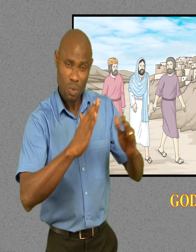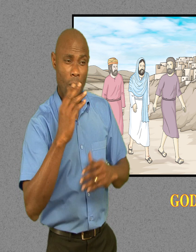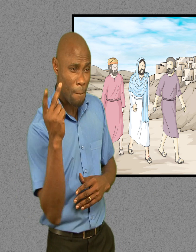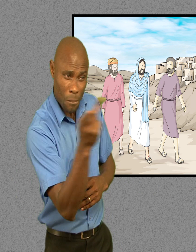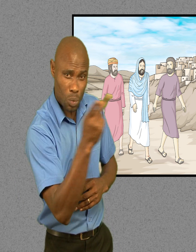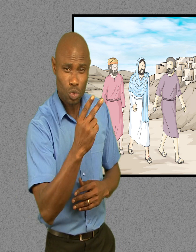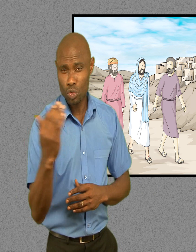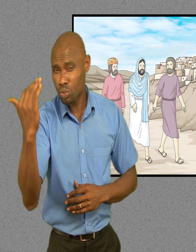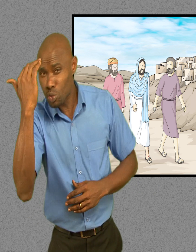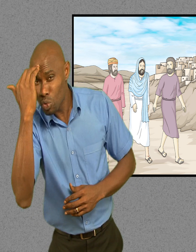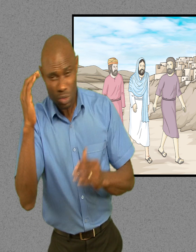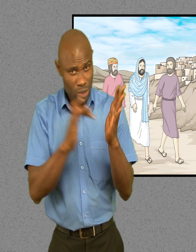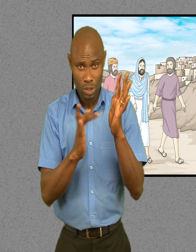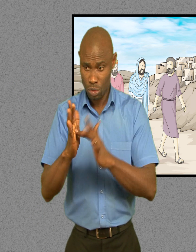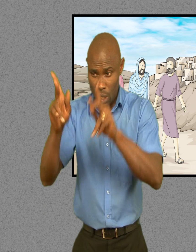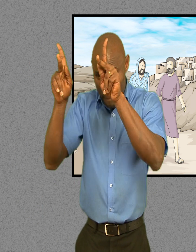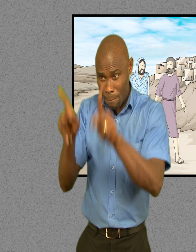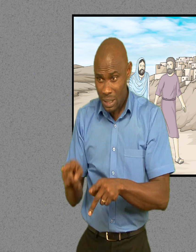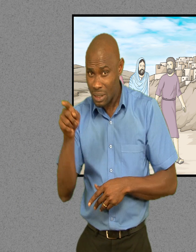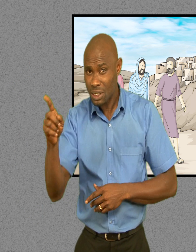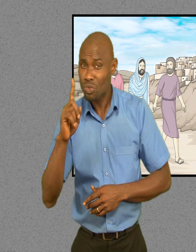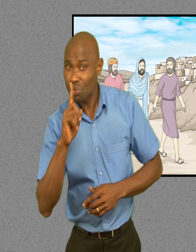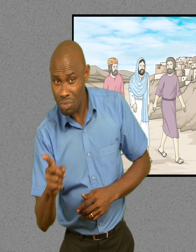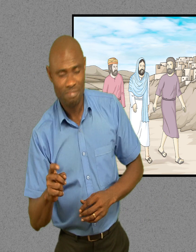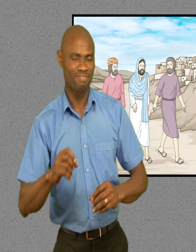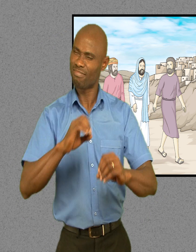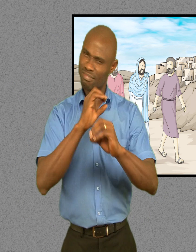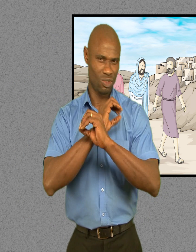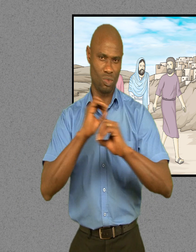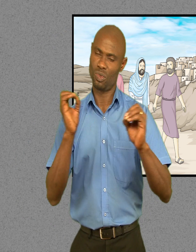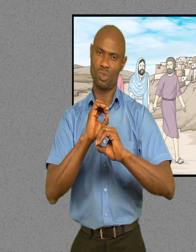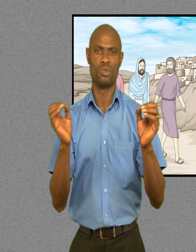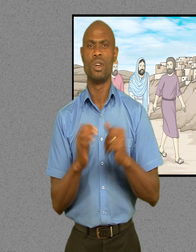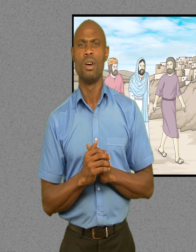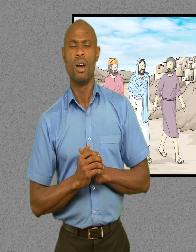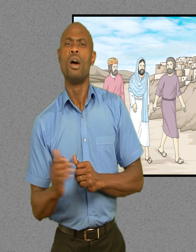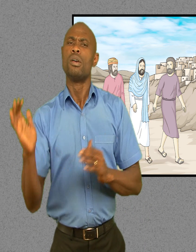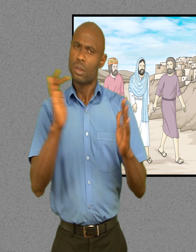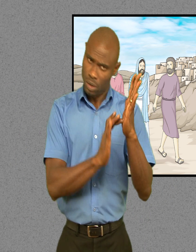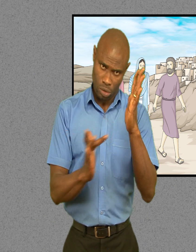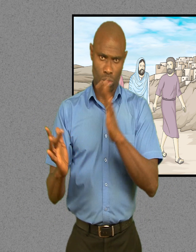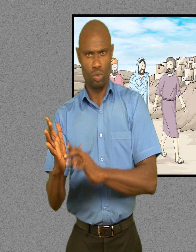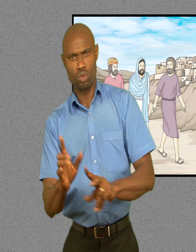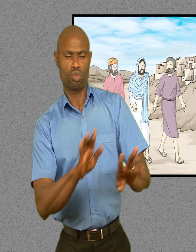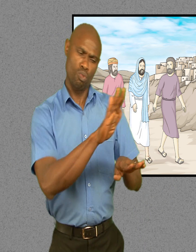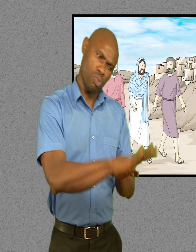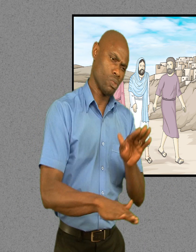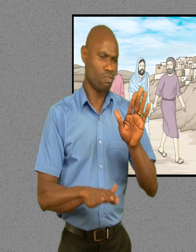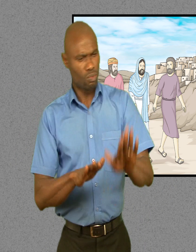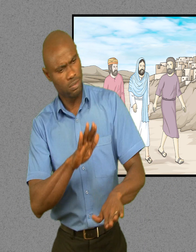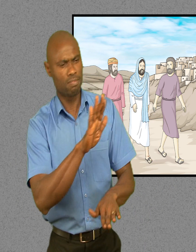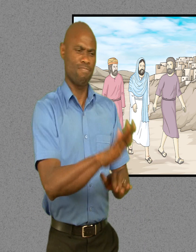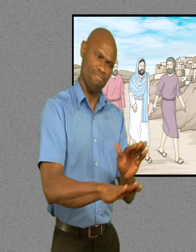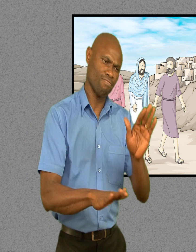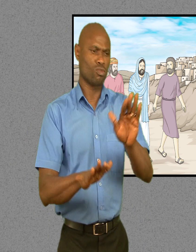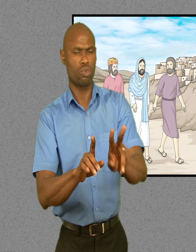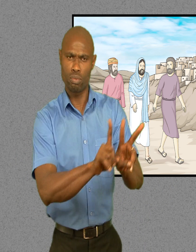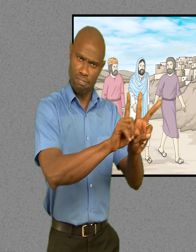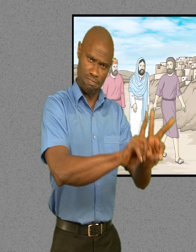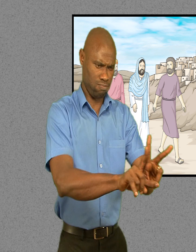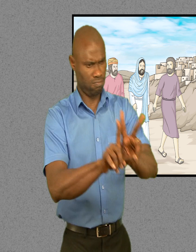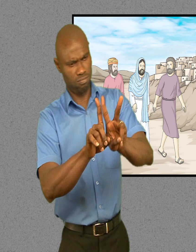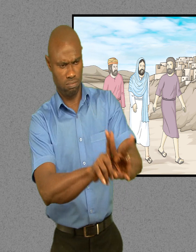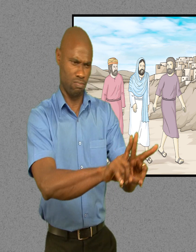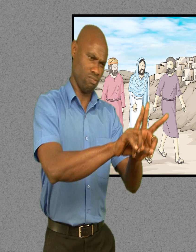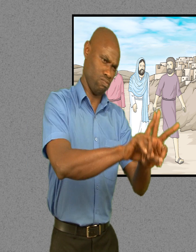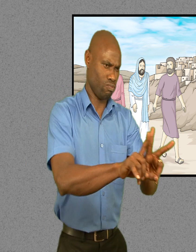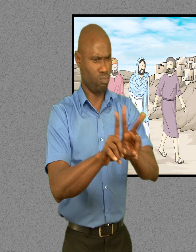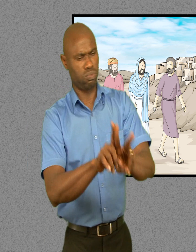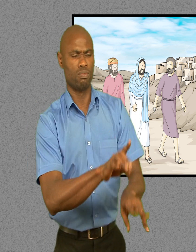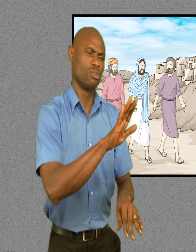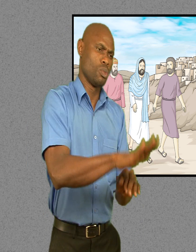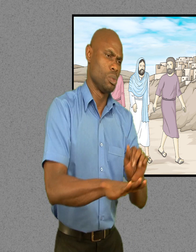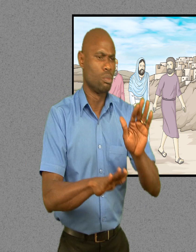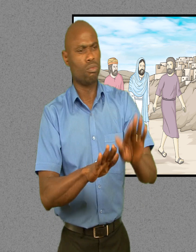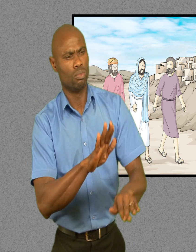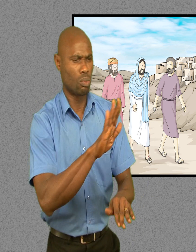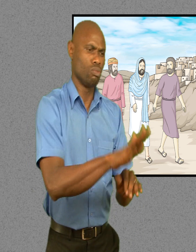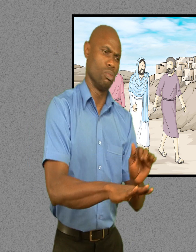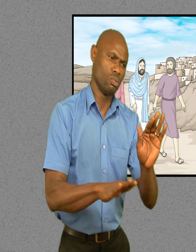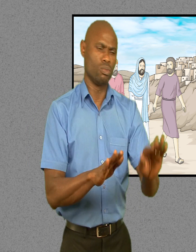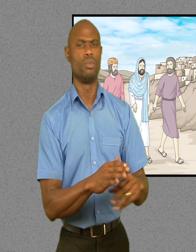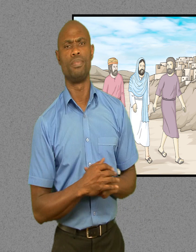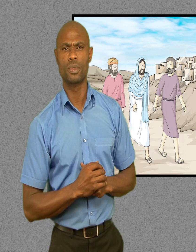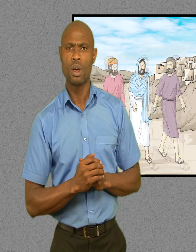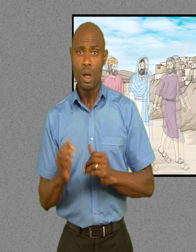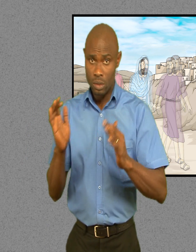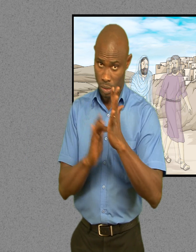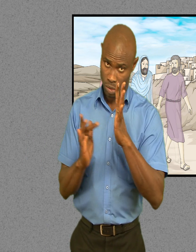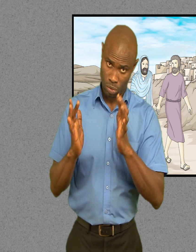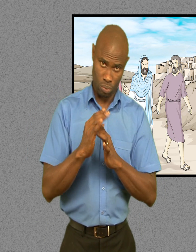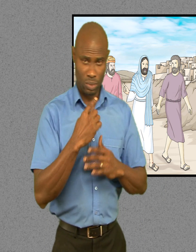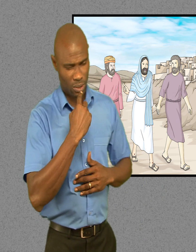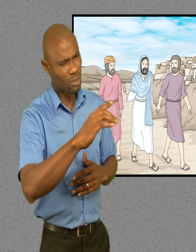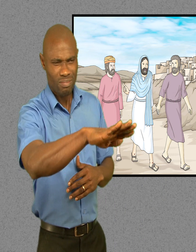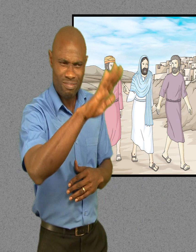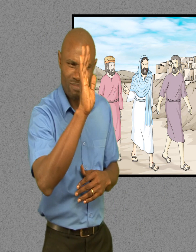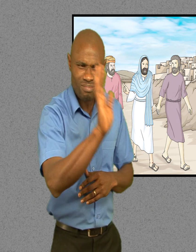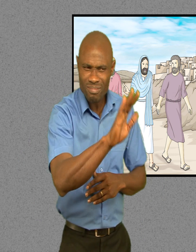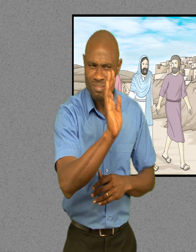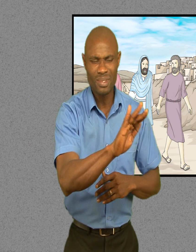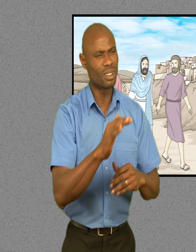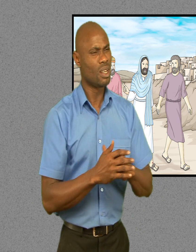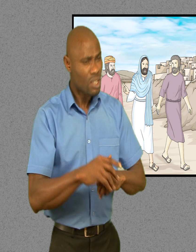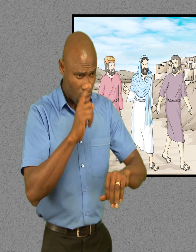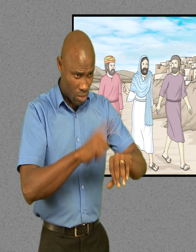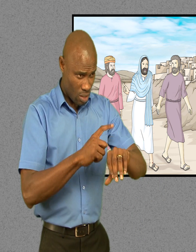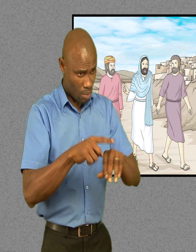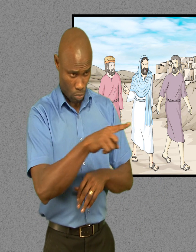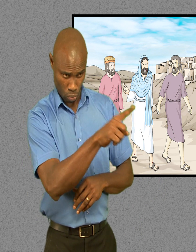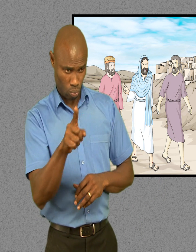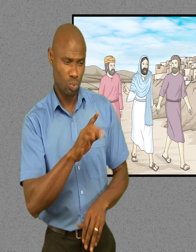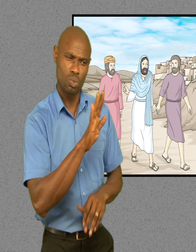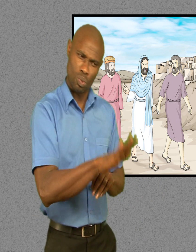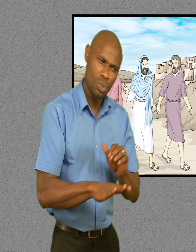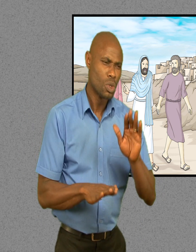But their eyes were kept from recognizing Him.